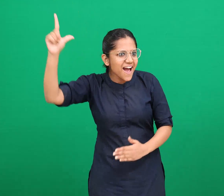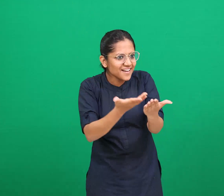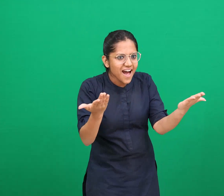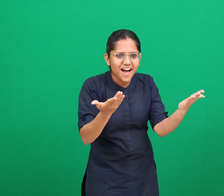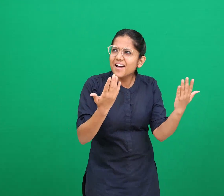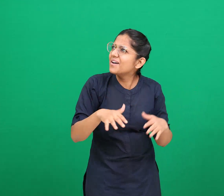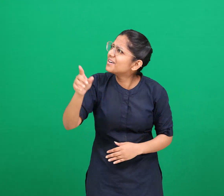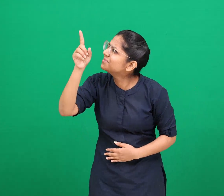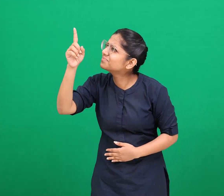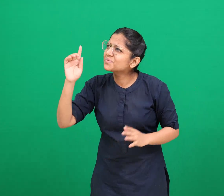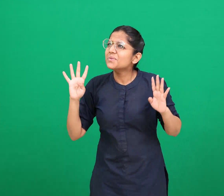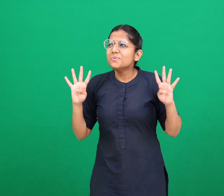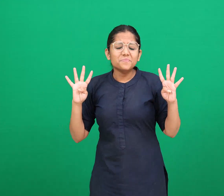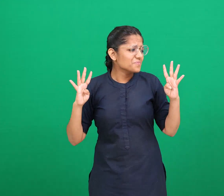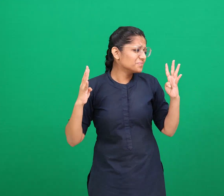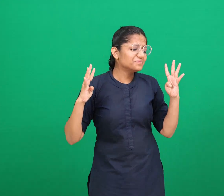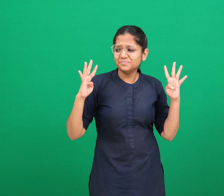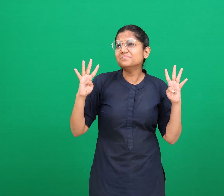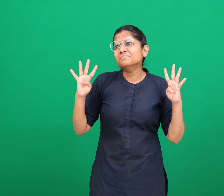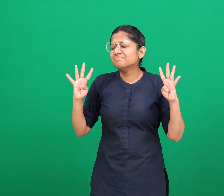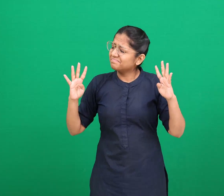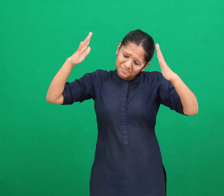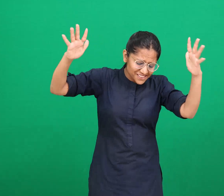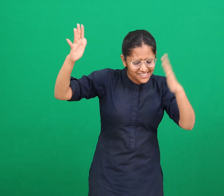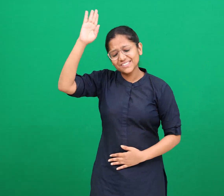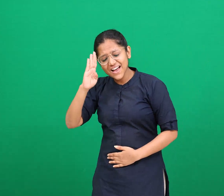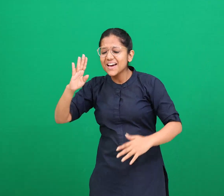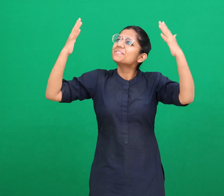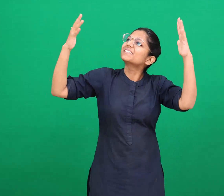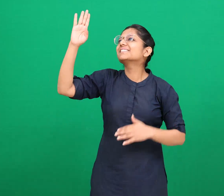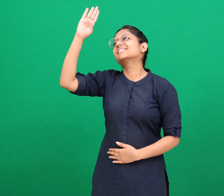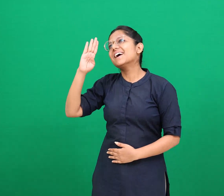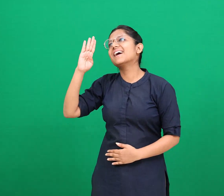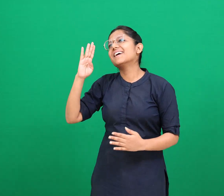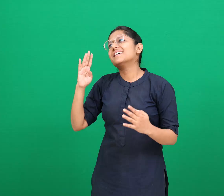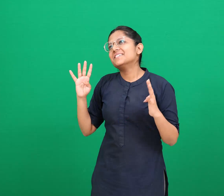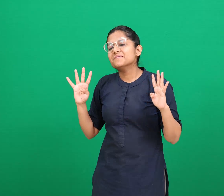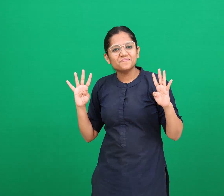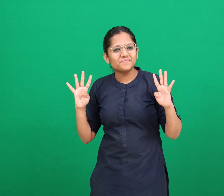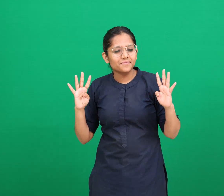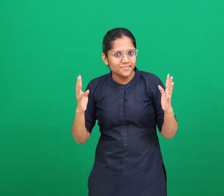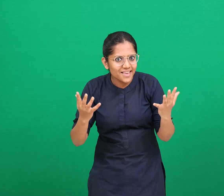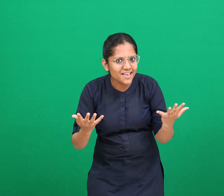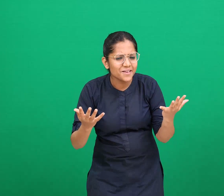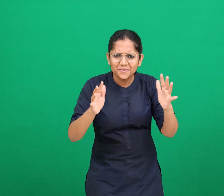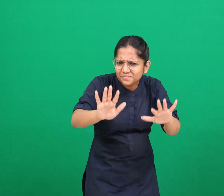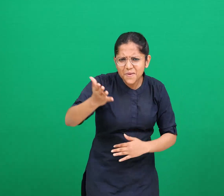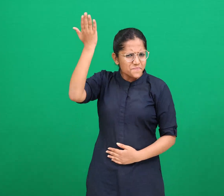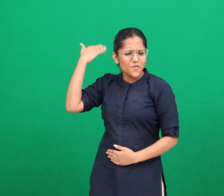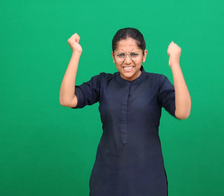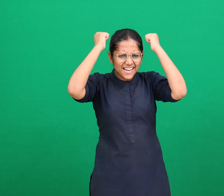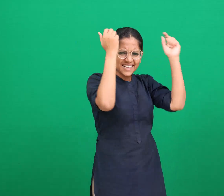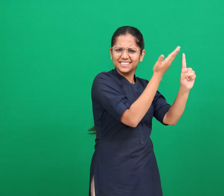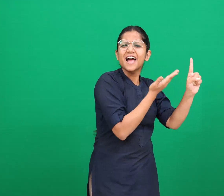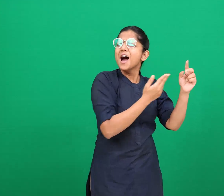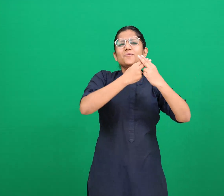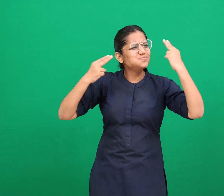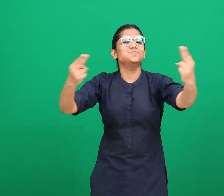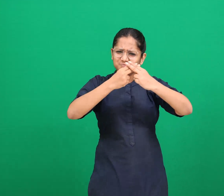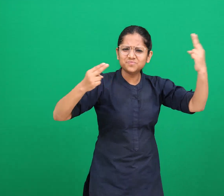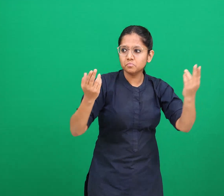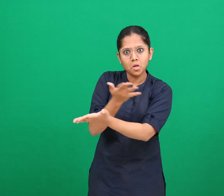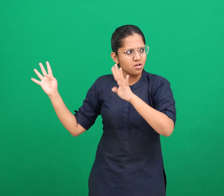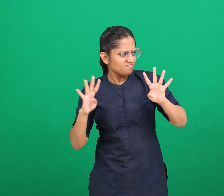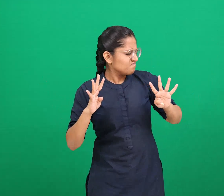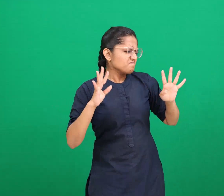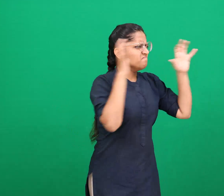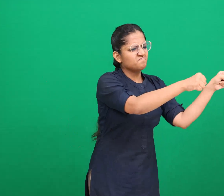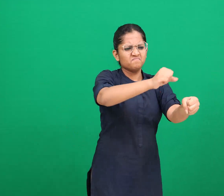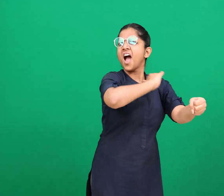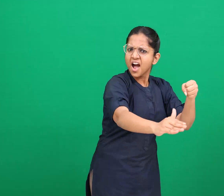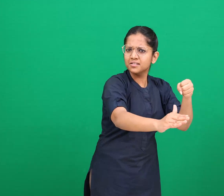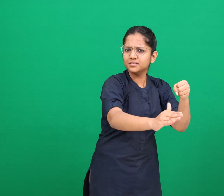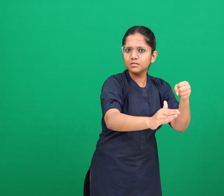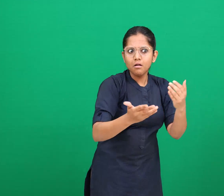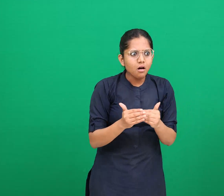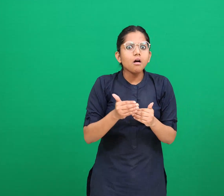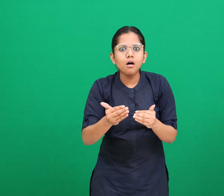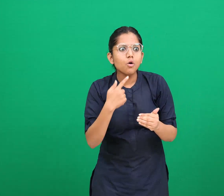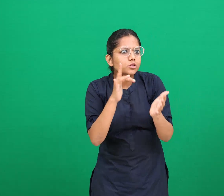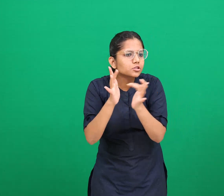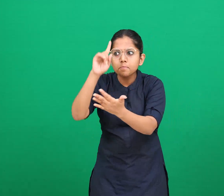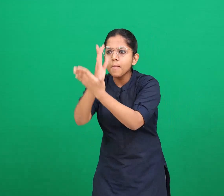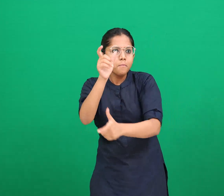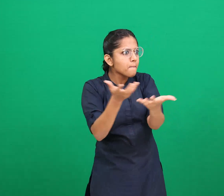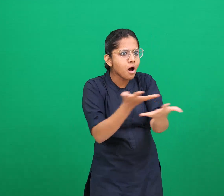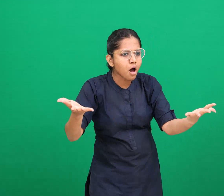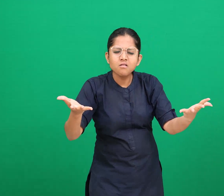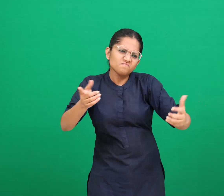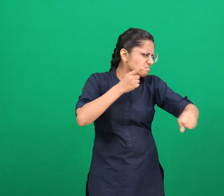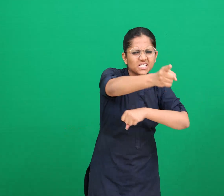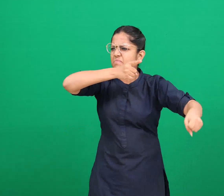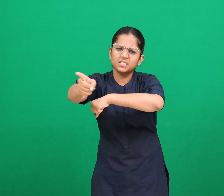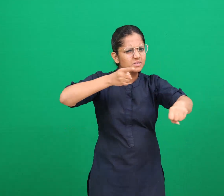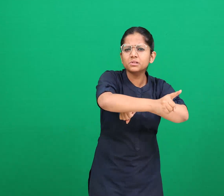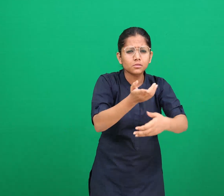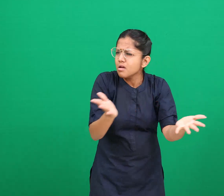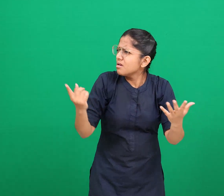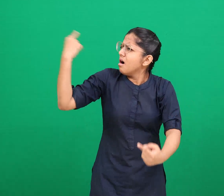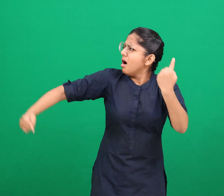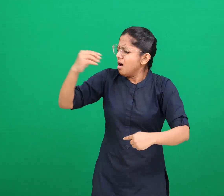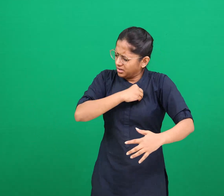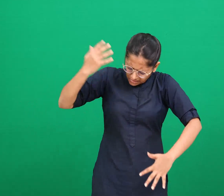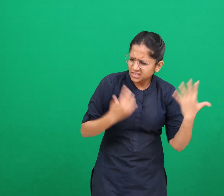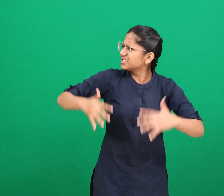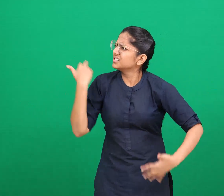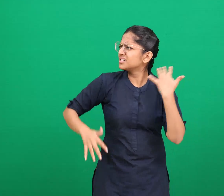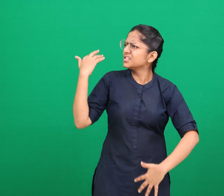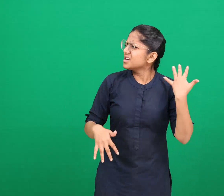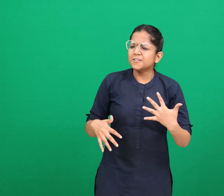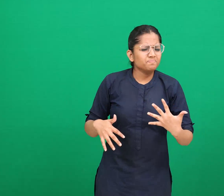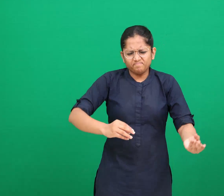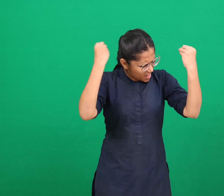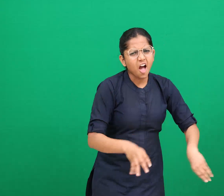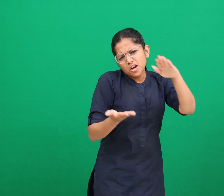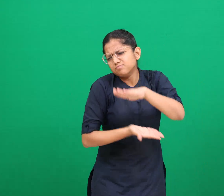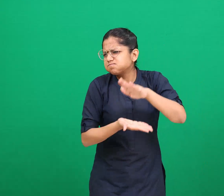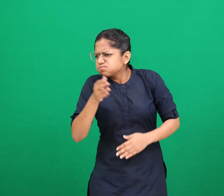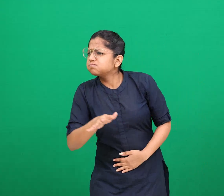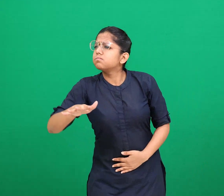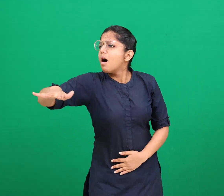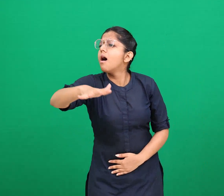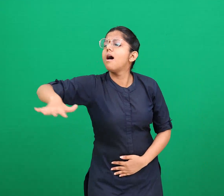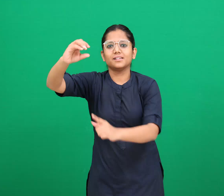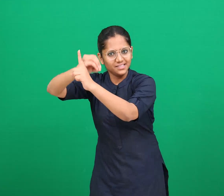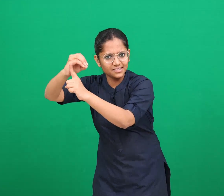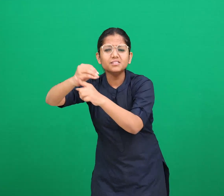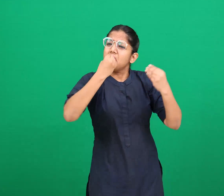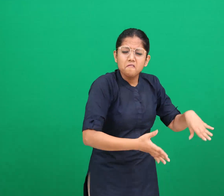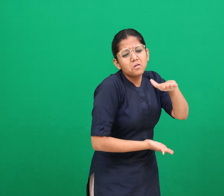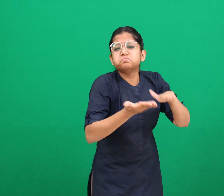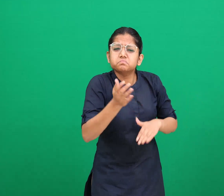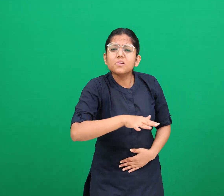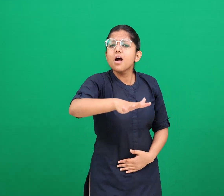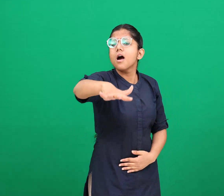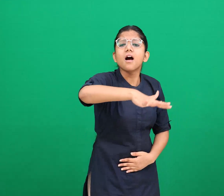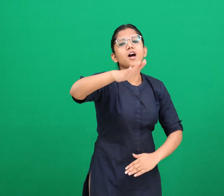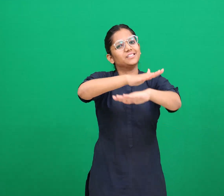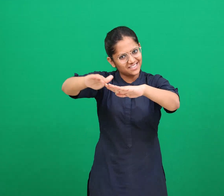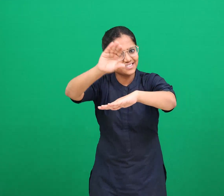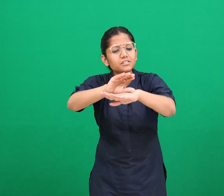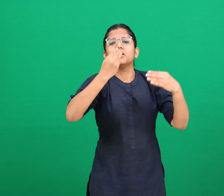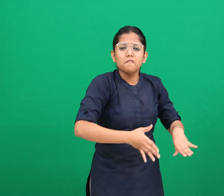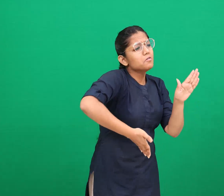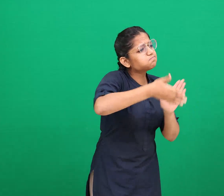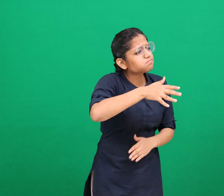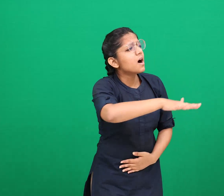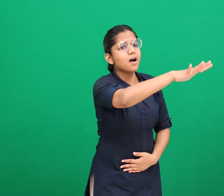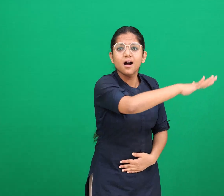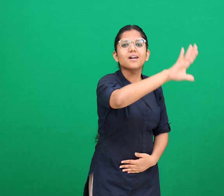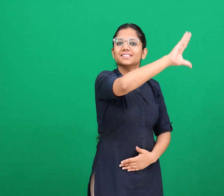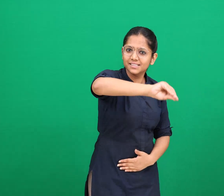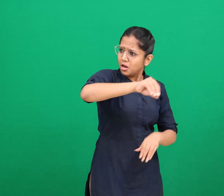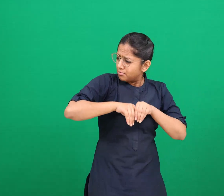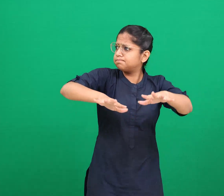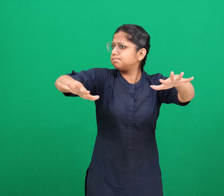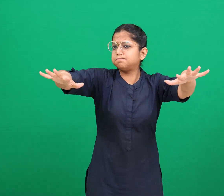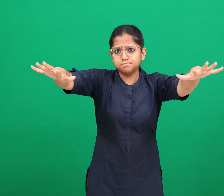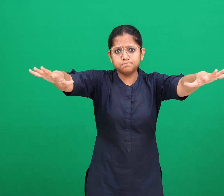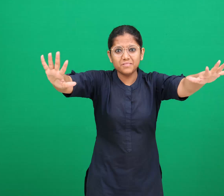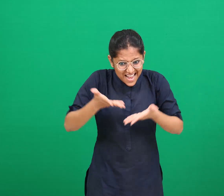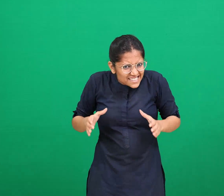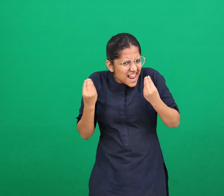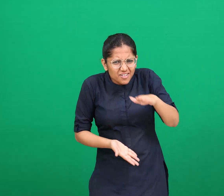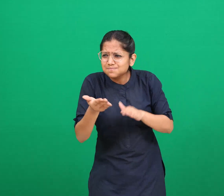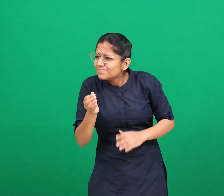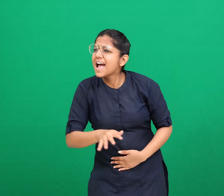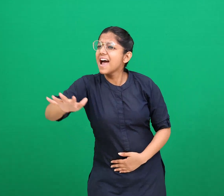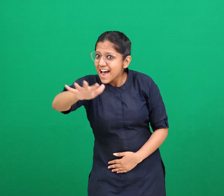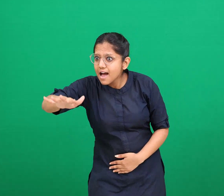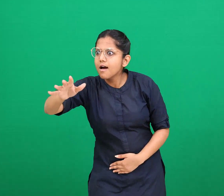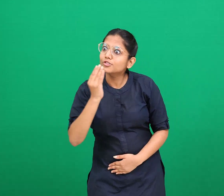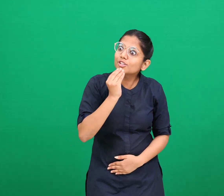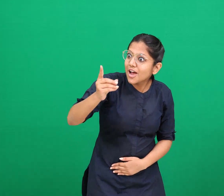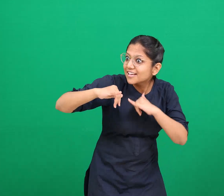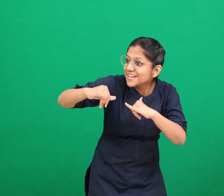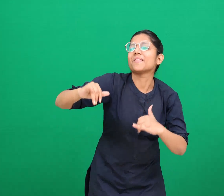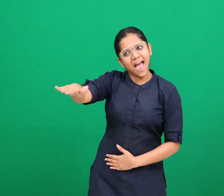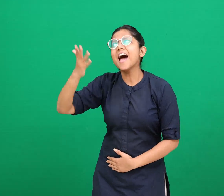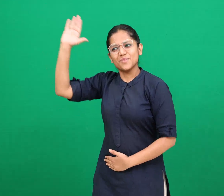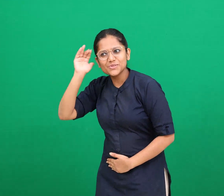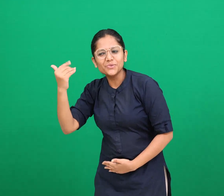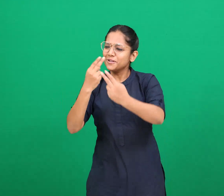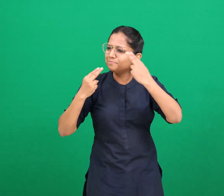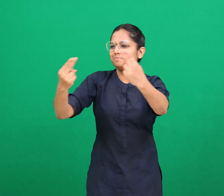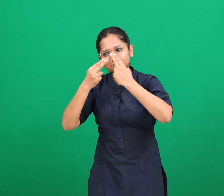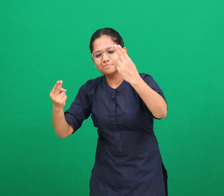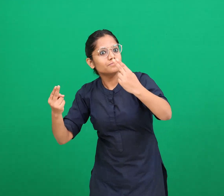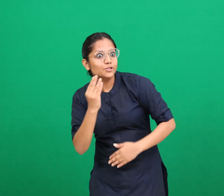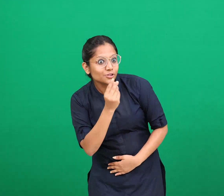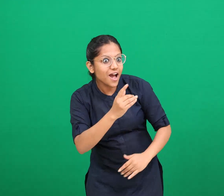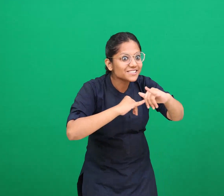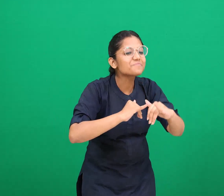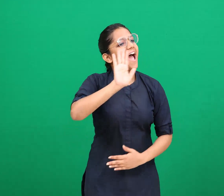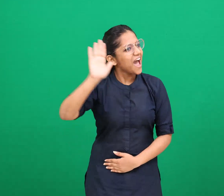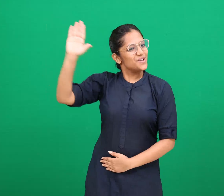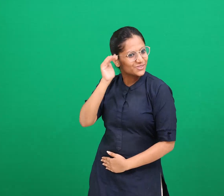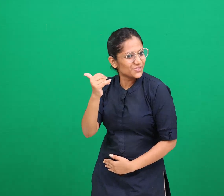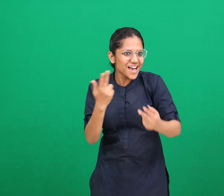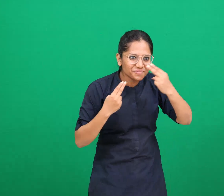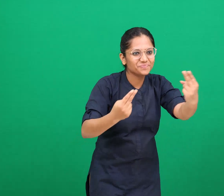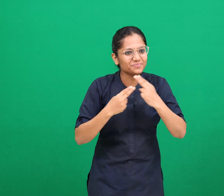Meanwhile those scattered by the persecution that began with Stephen traveled as far as Phoenicia, Cyprus, and Antioch, speaking the message only to Jews.